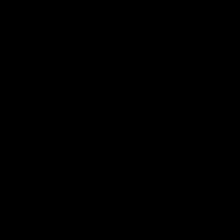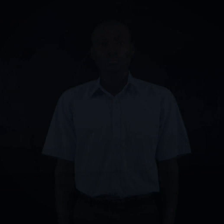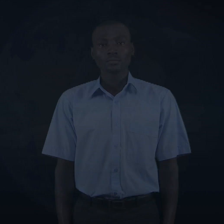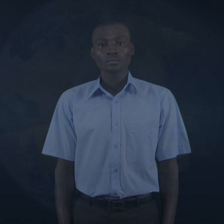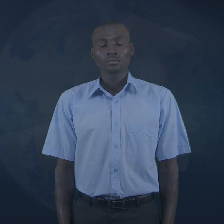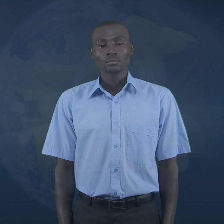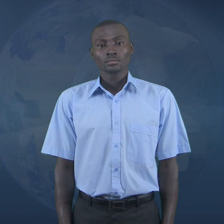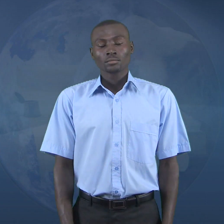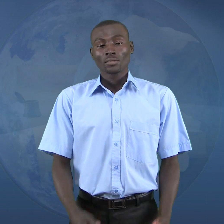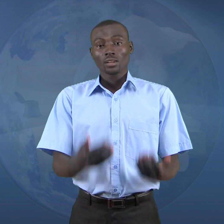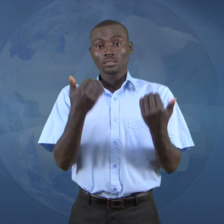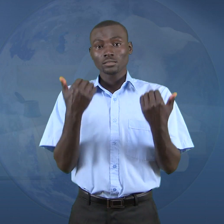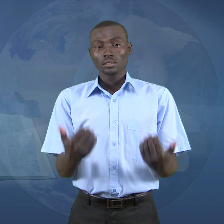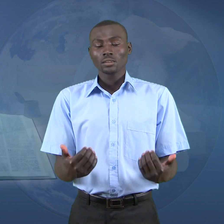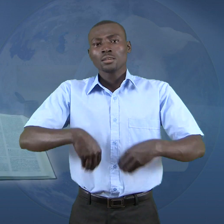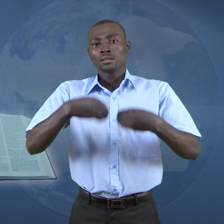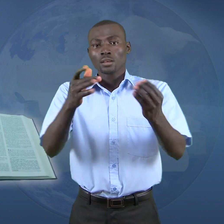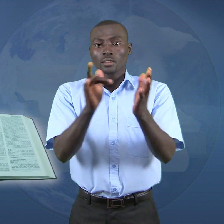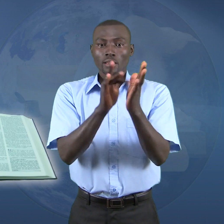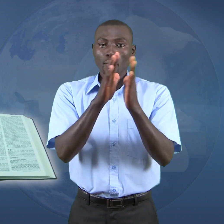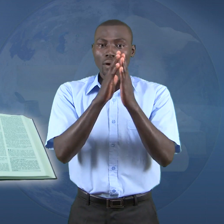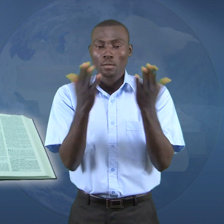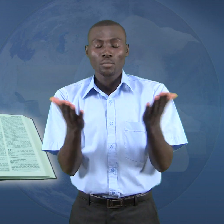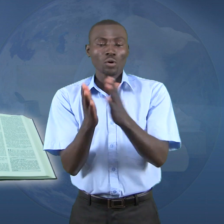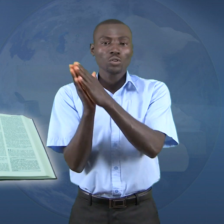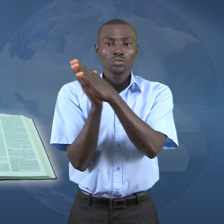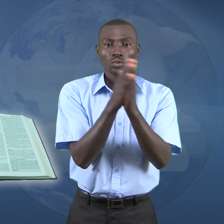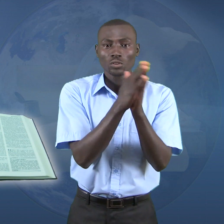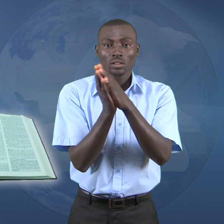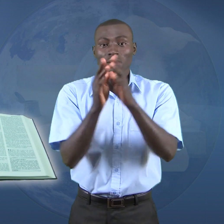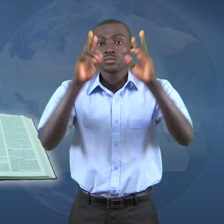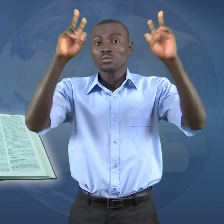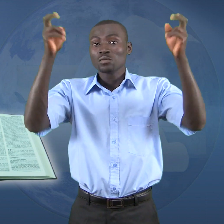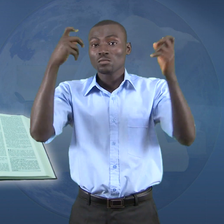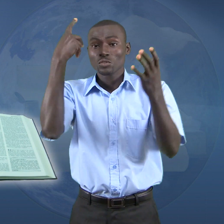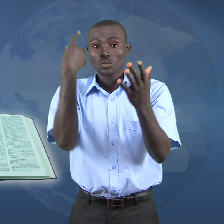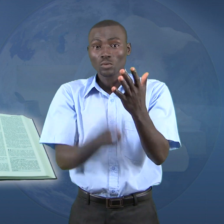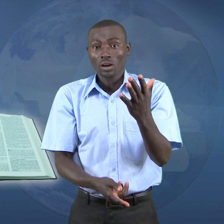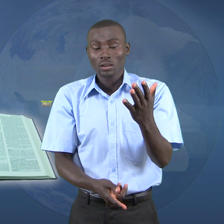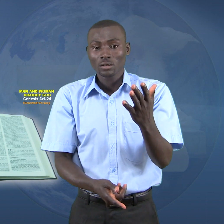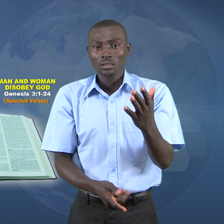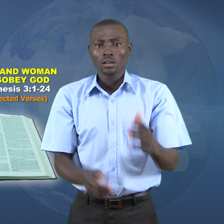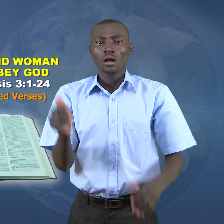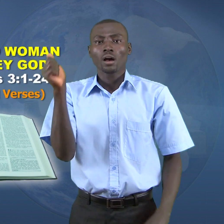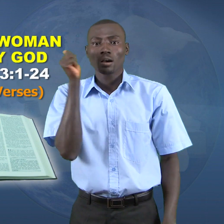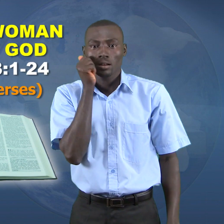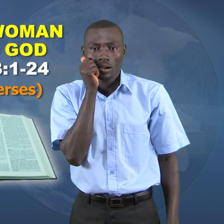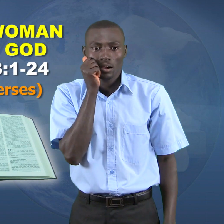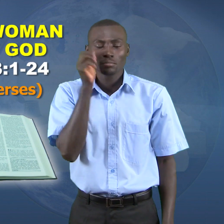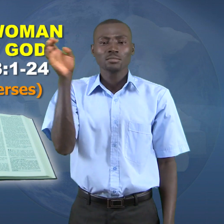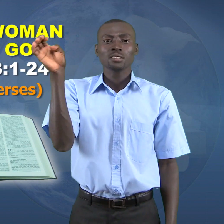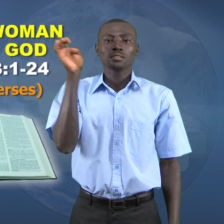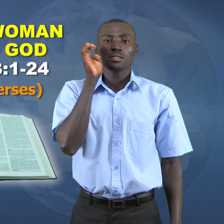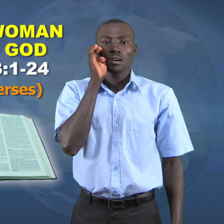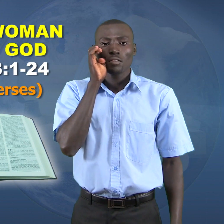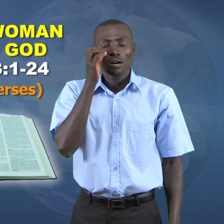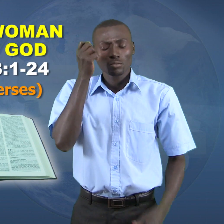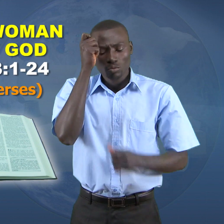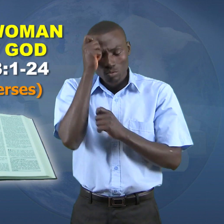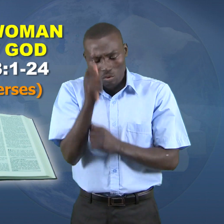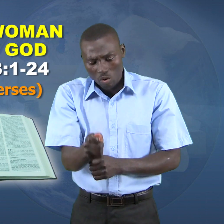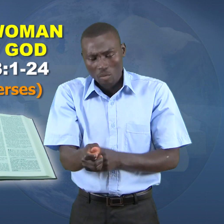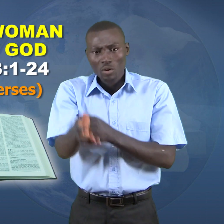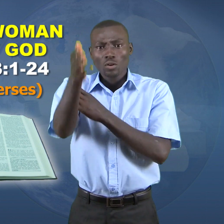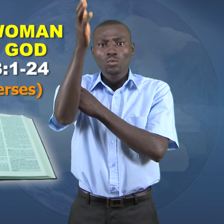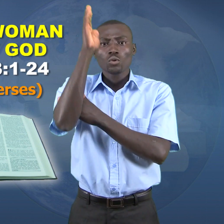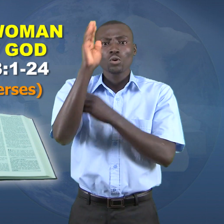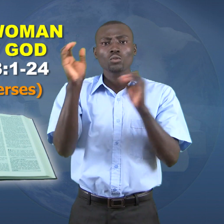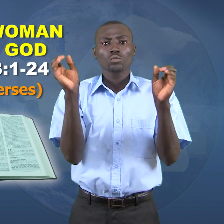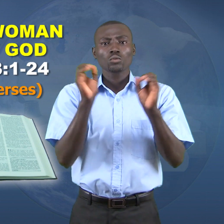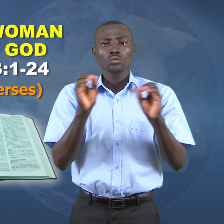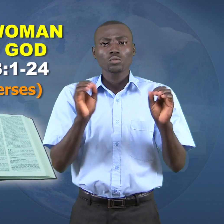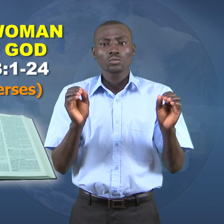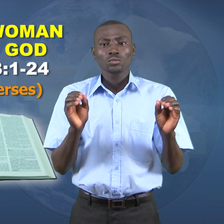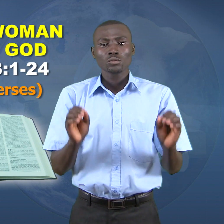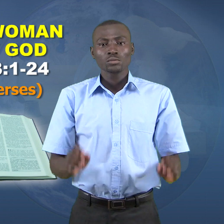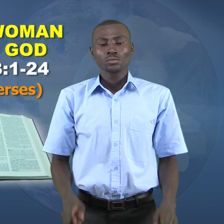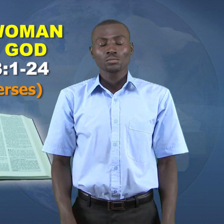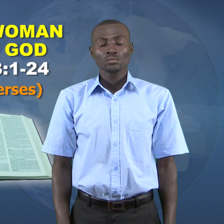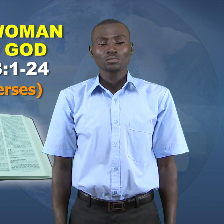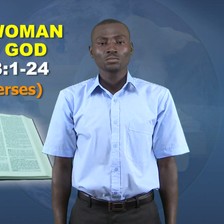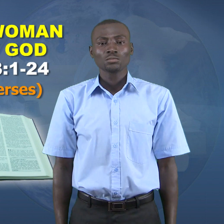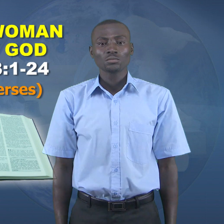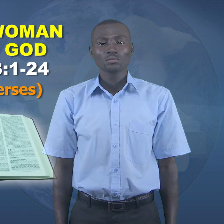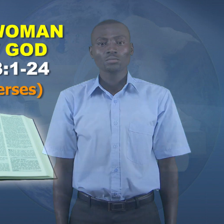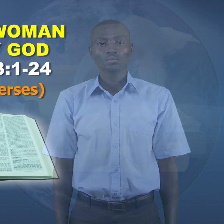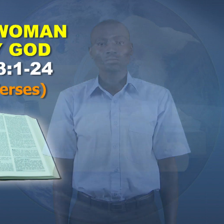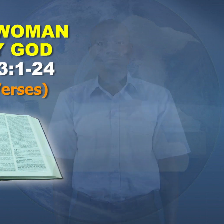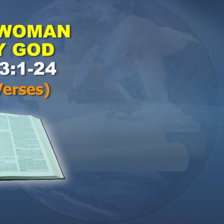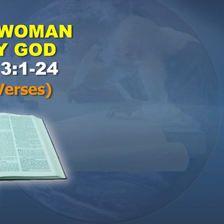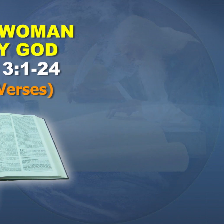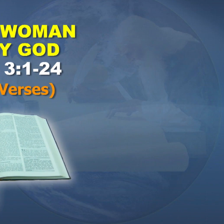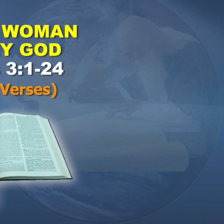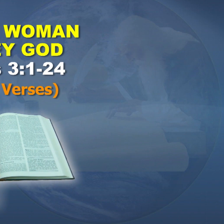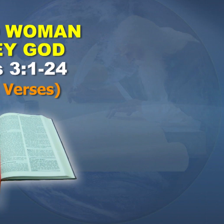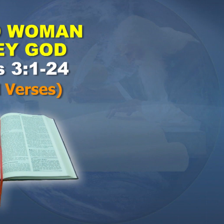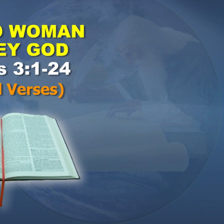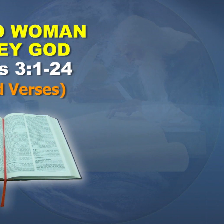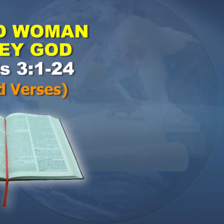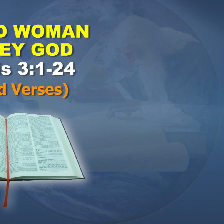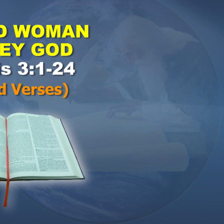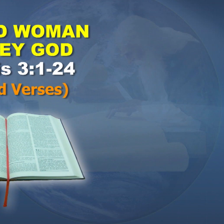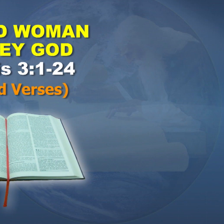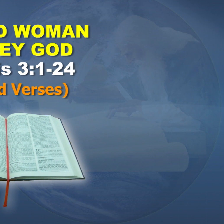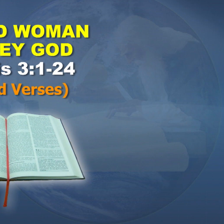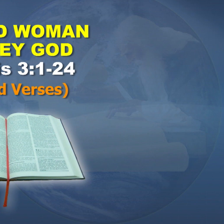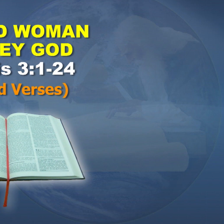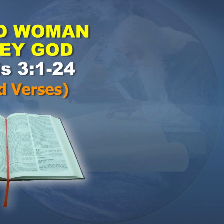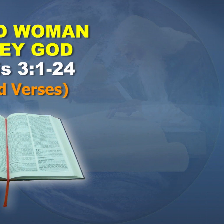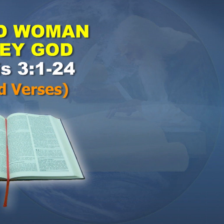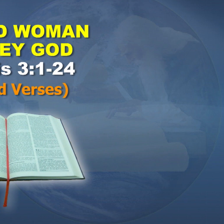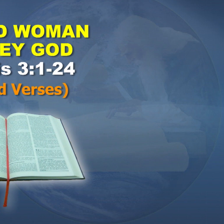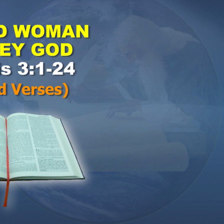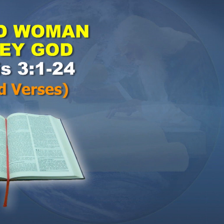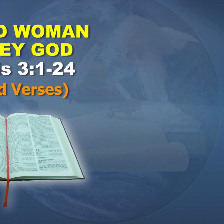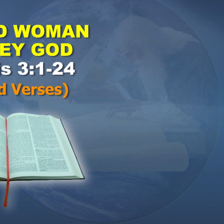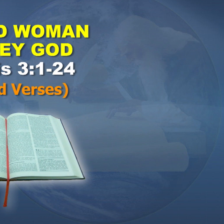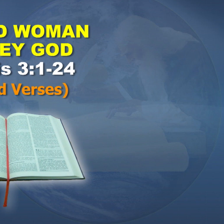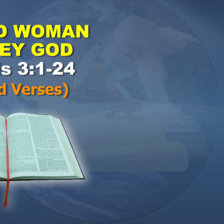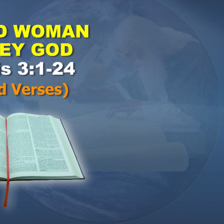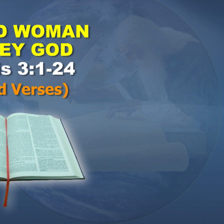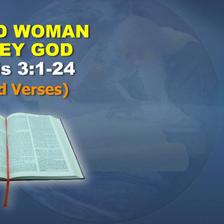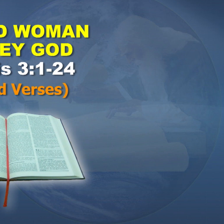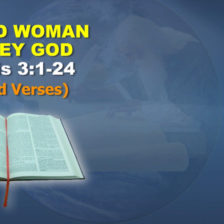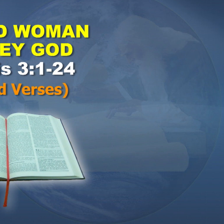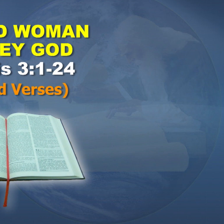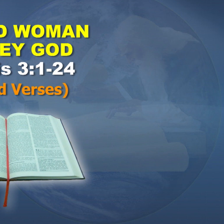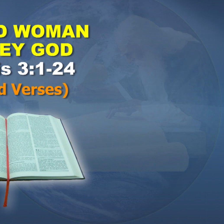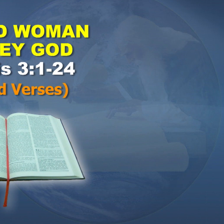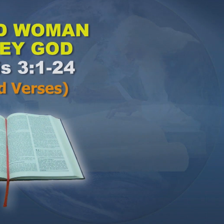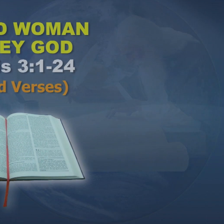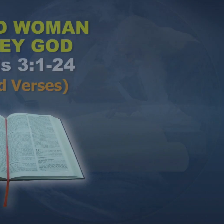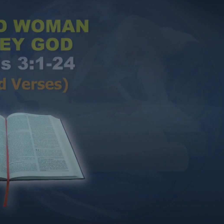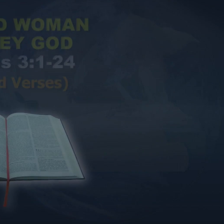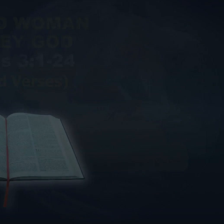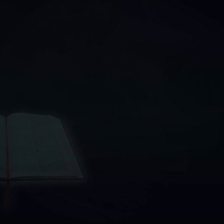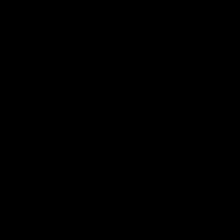Man and woman disobey God